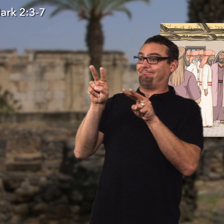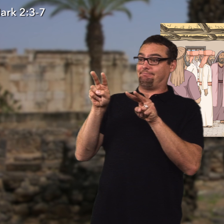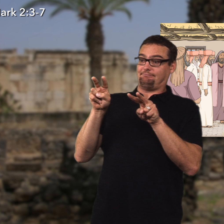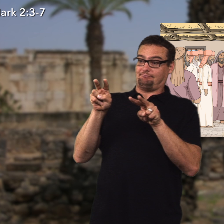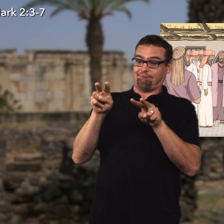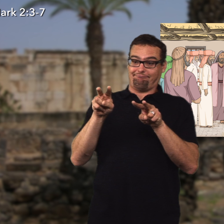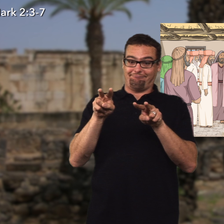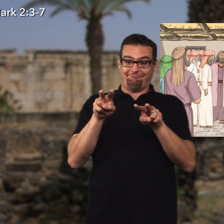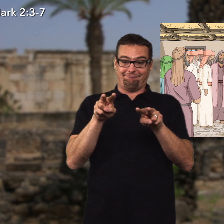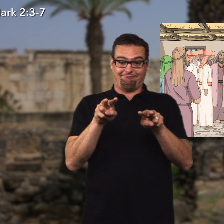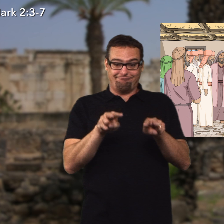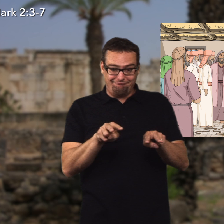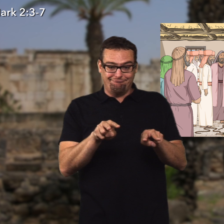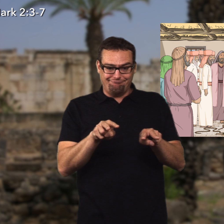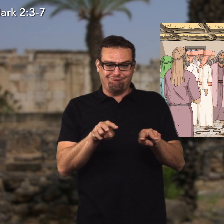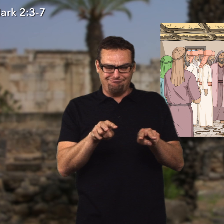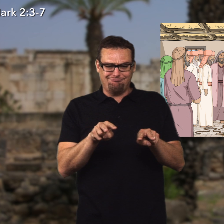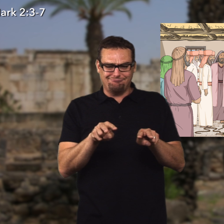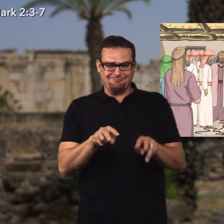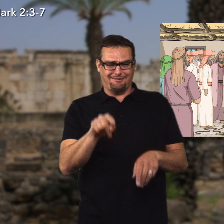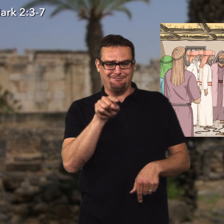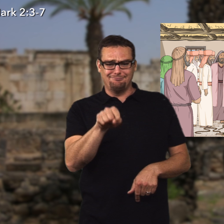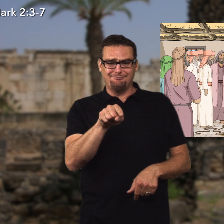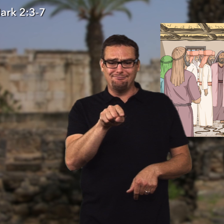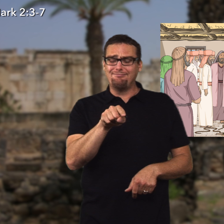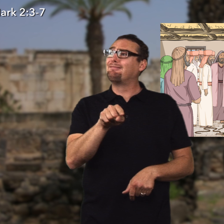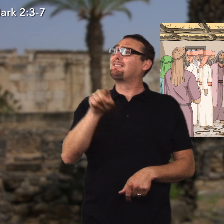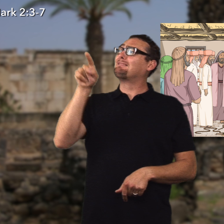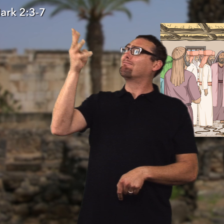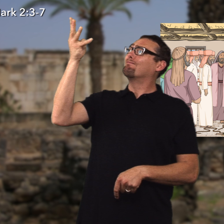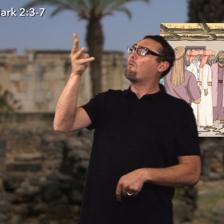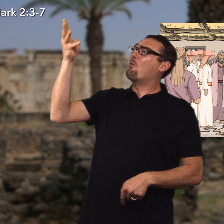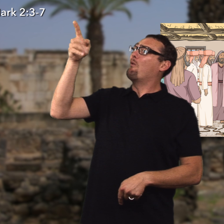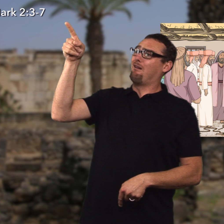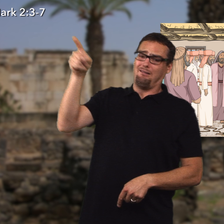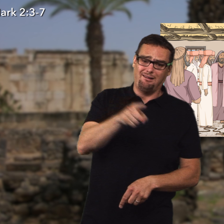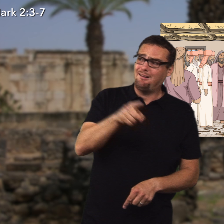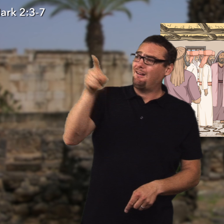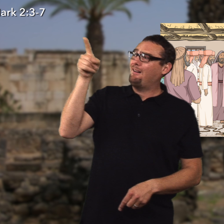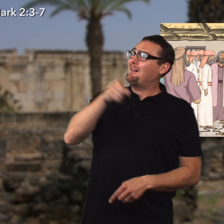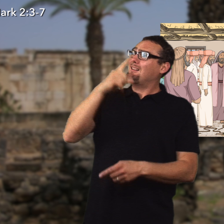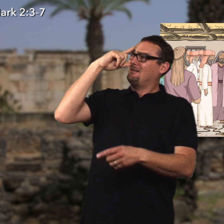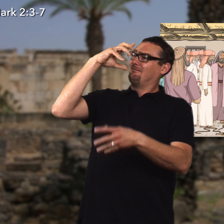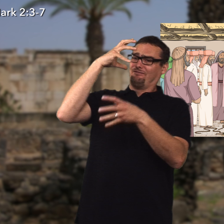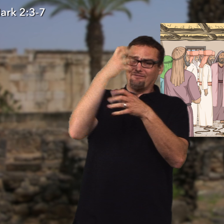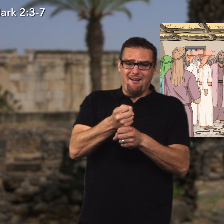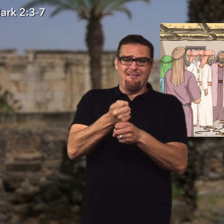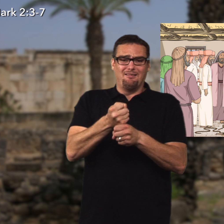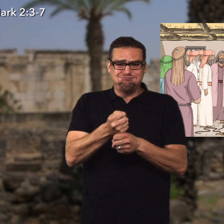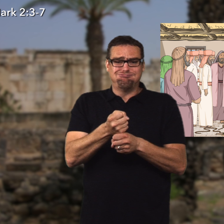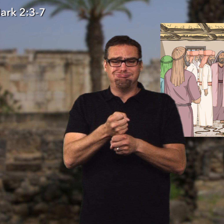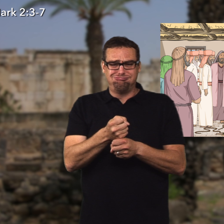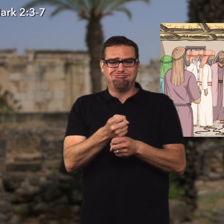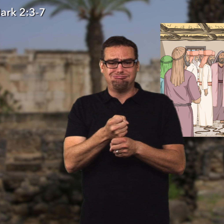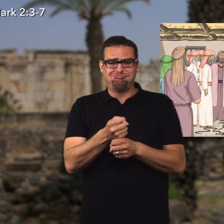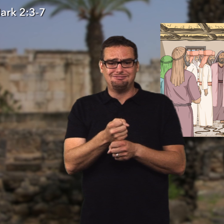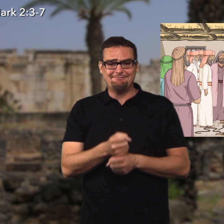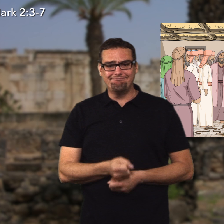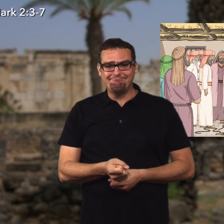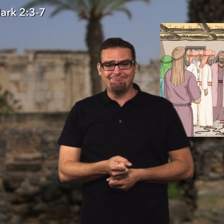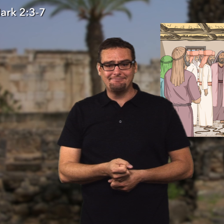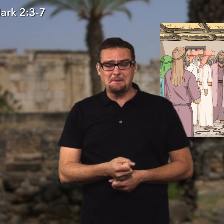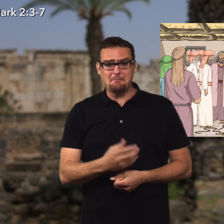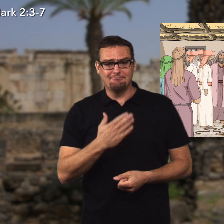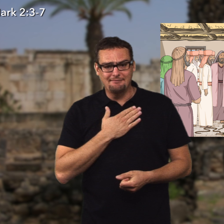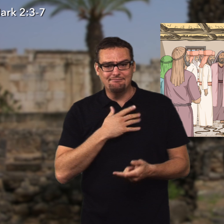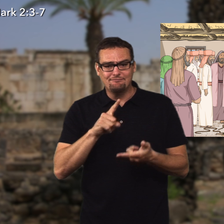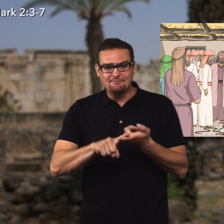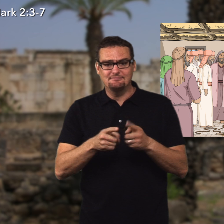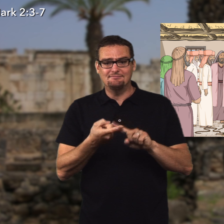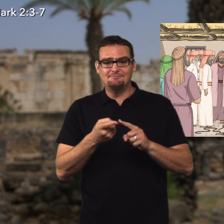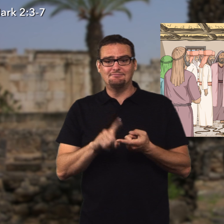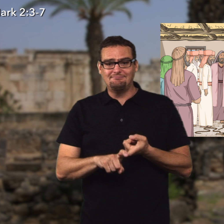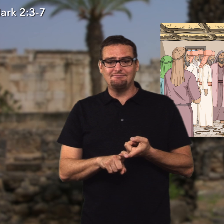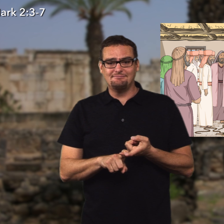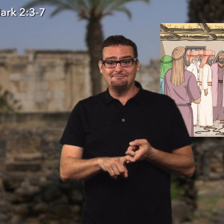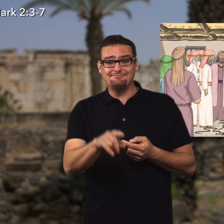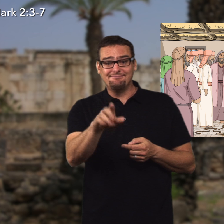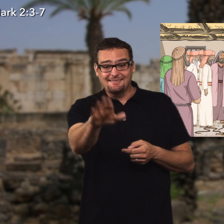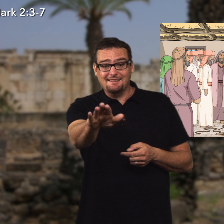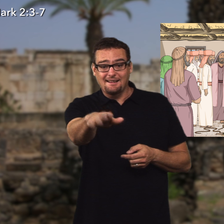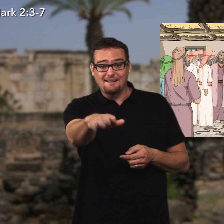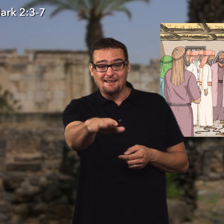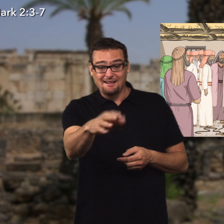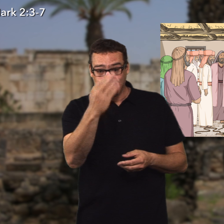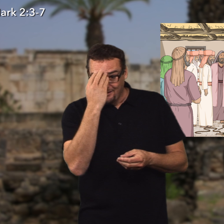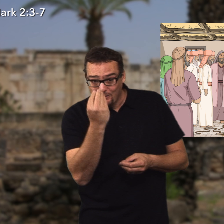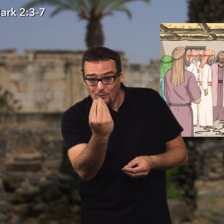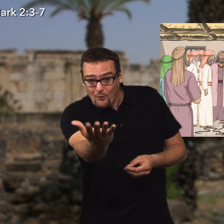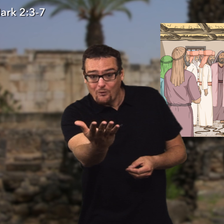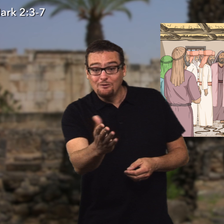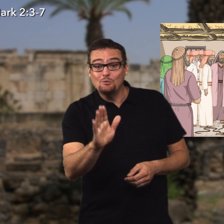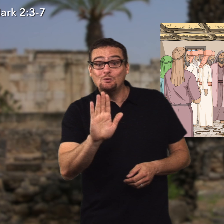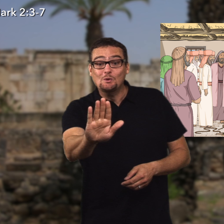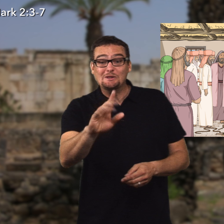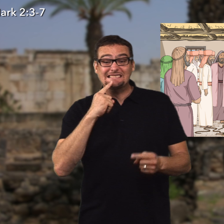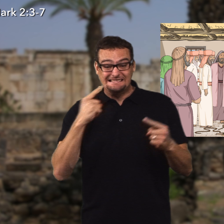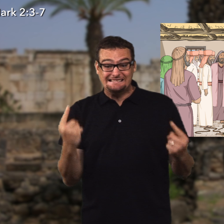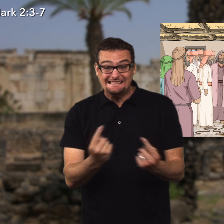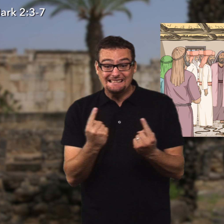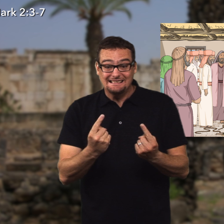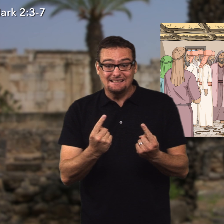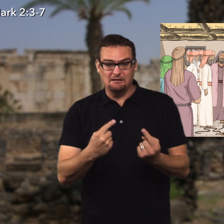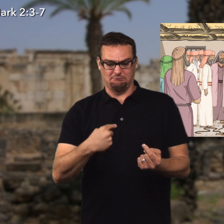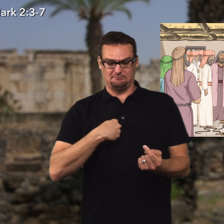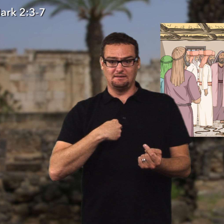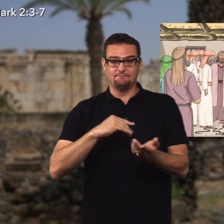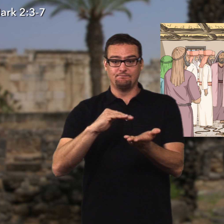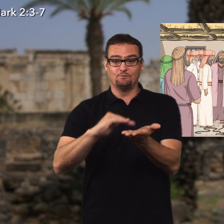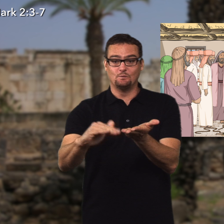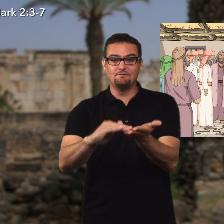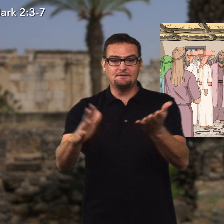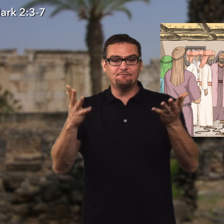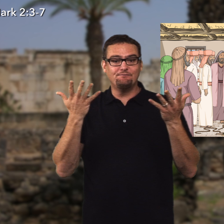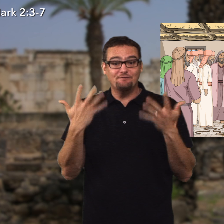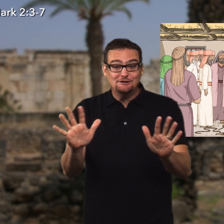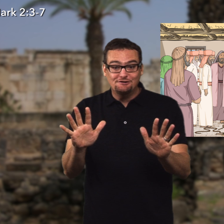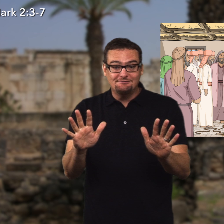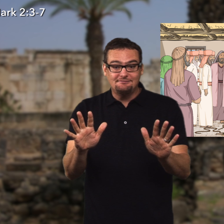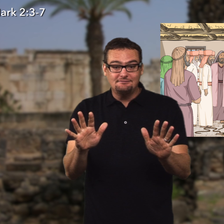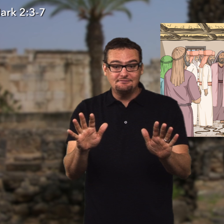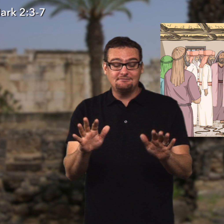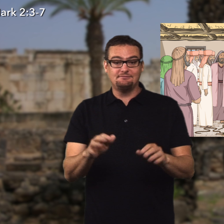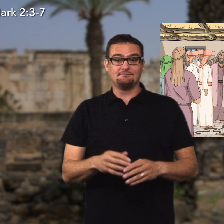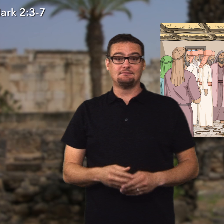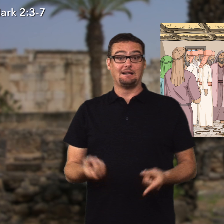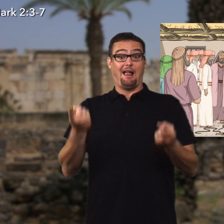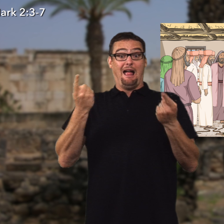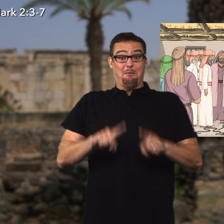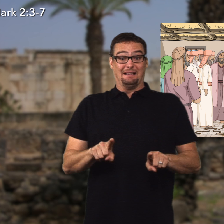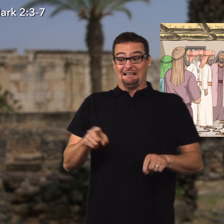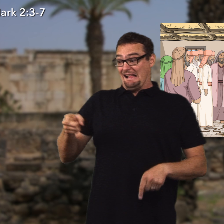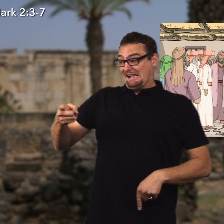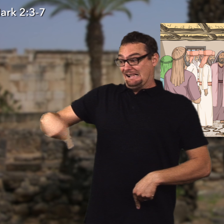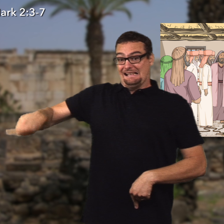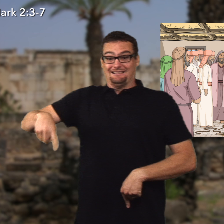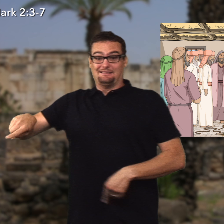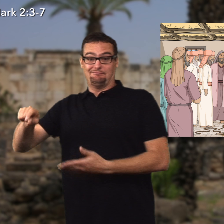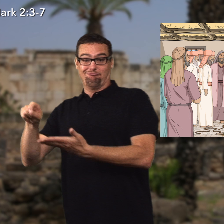When Jesus saw their faith, He said to the paralytic, “Son, your sins are forgiven.”